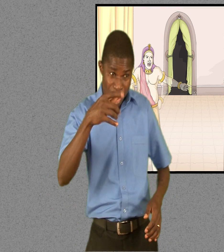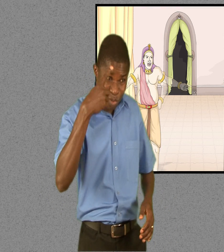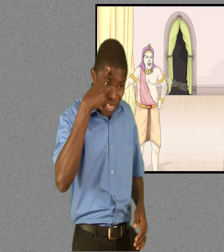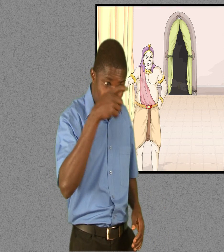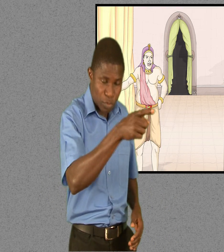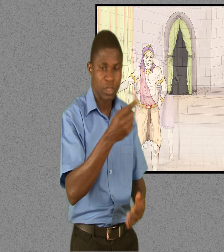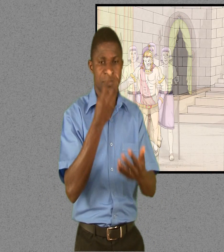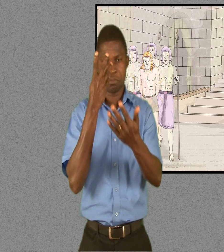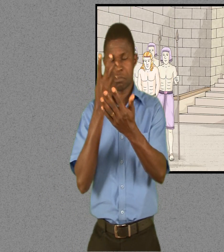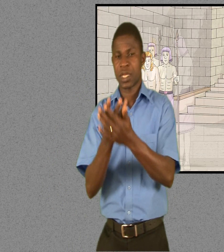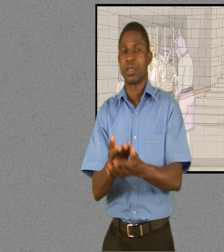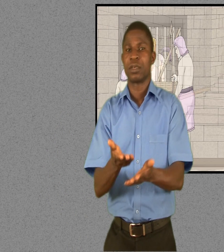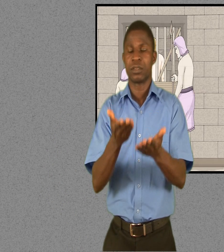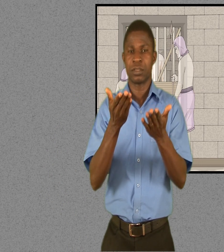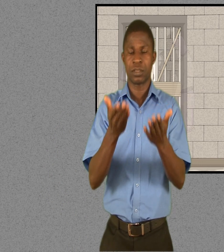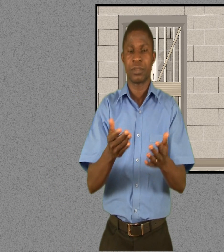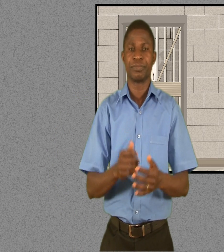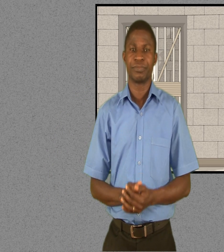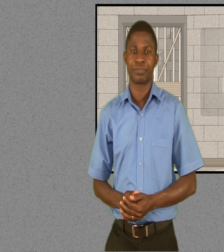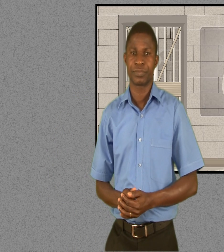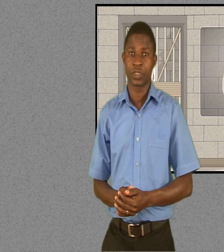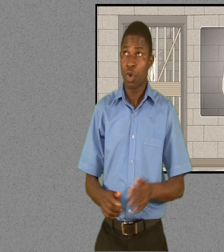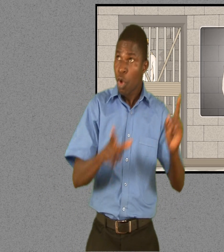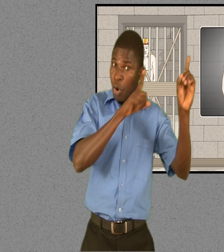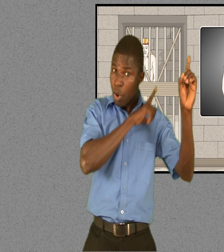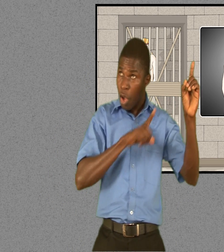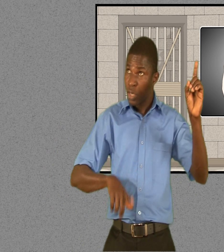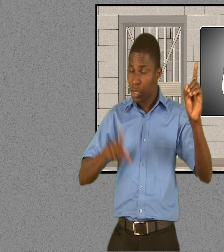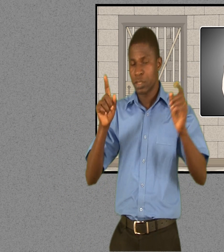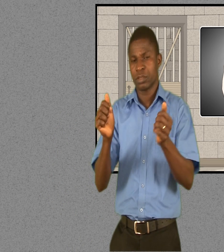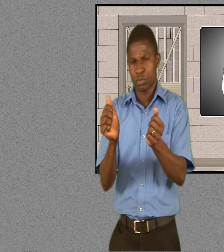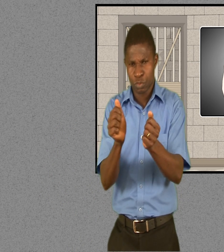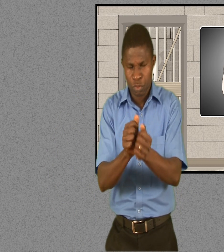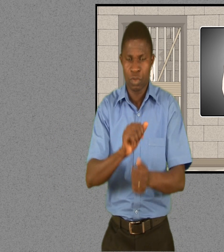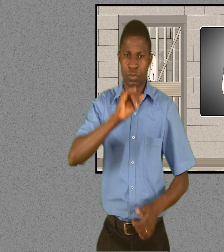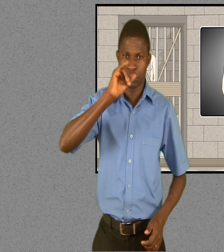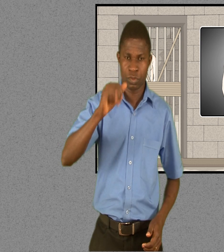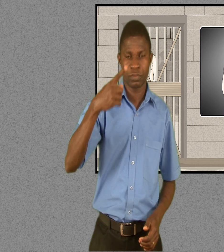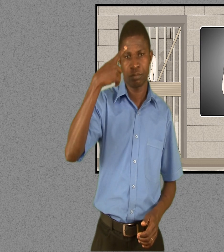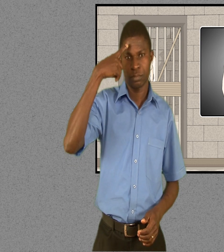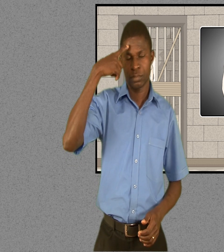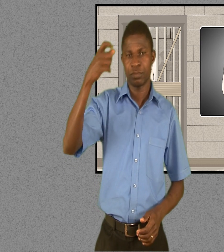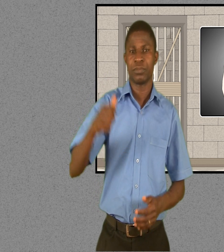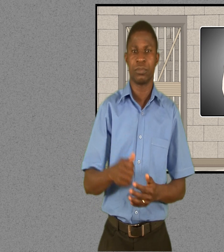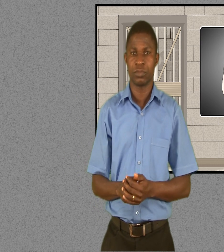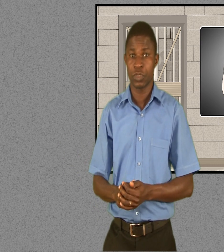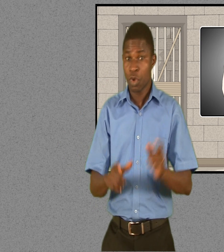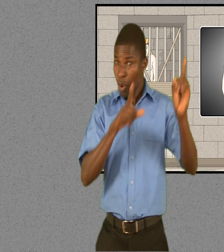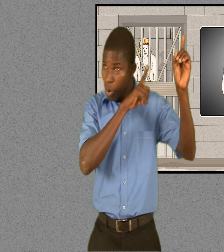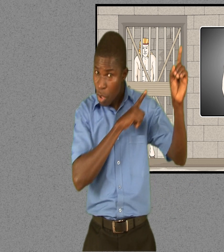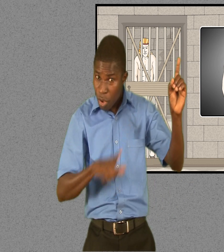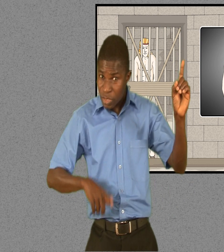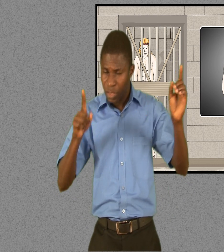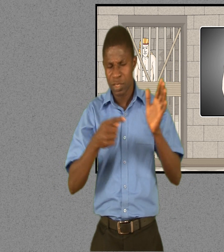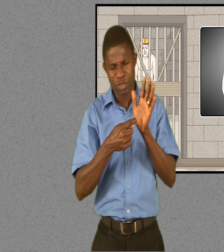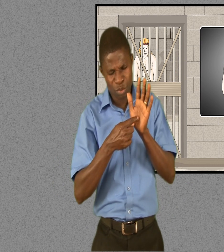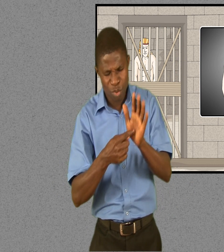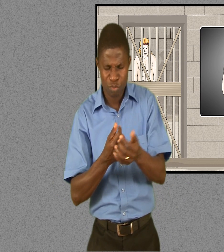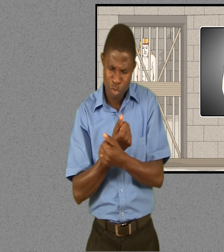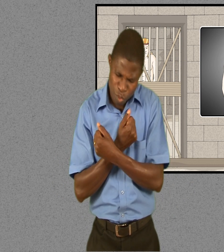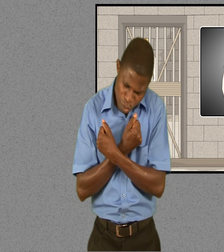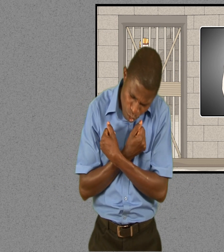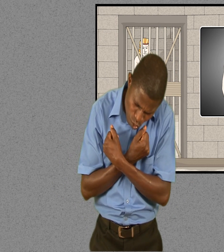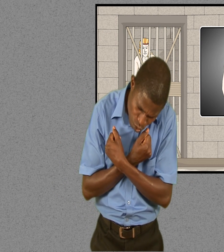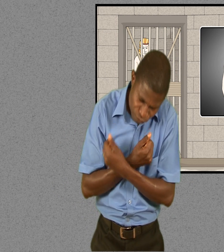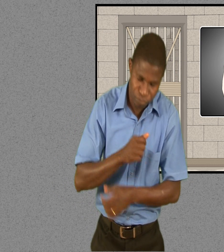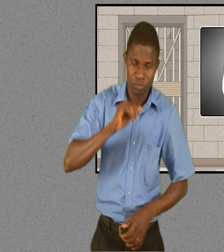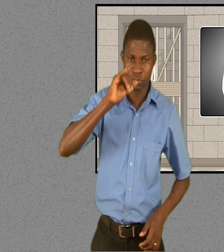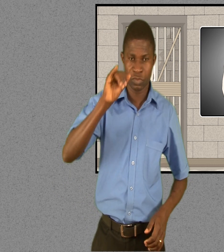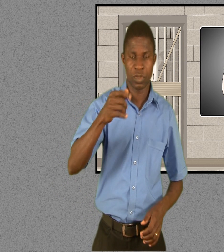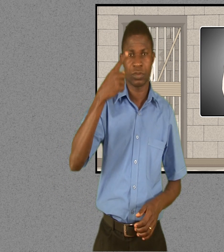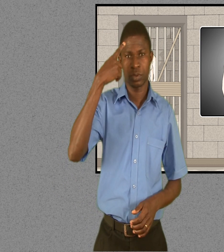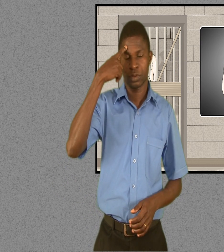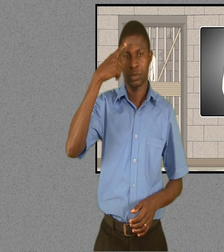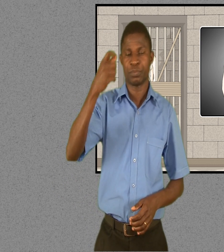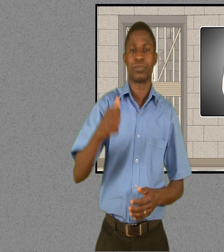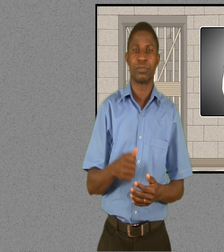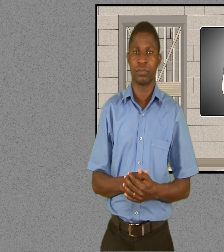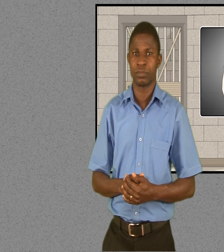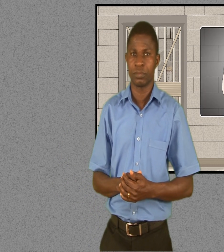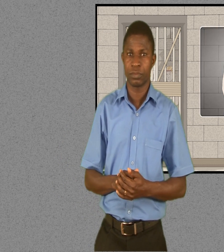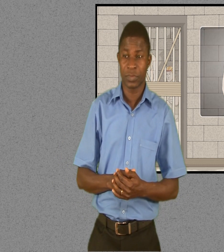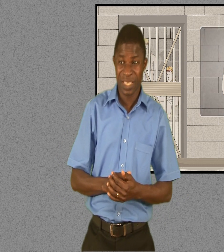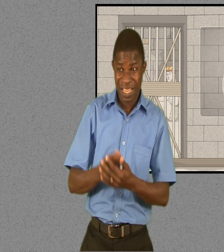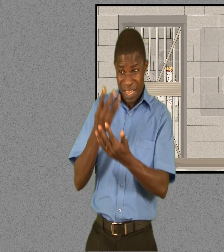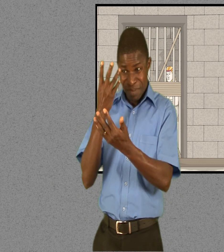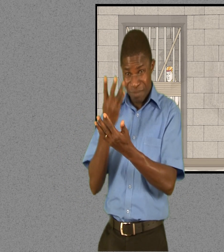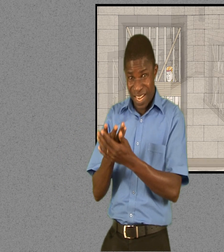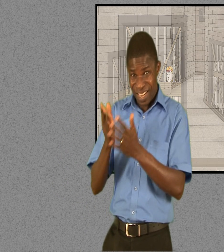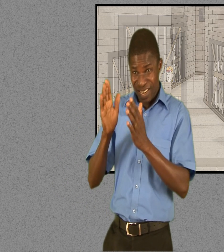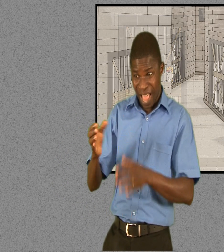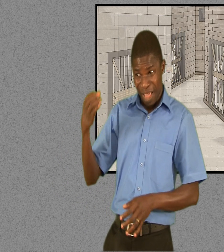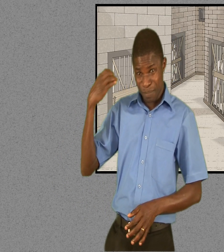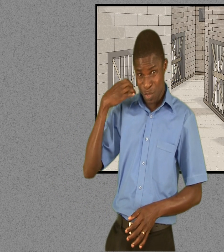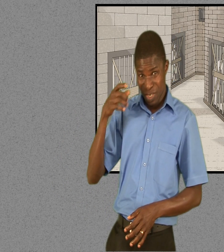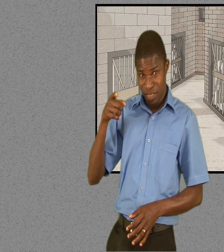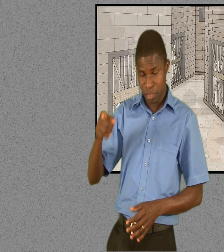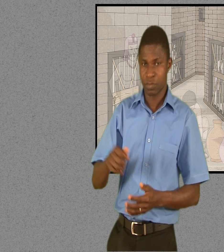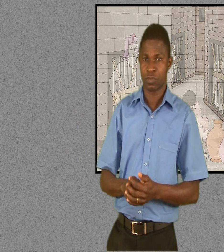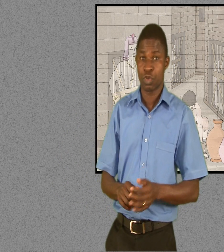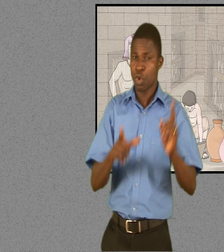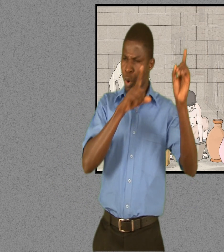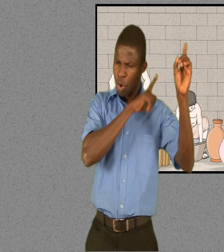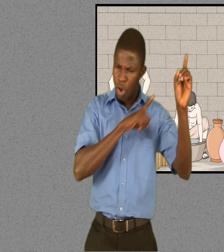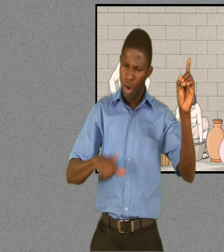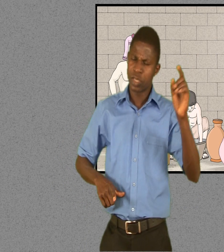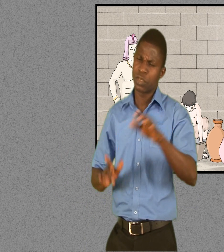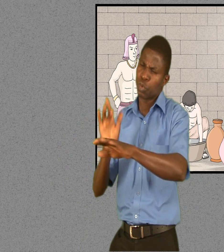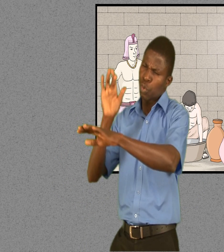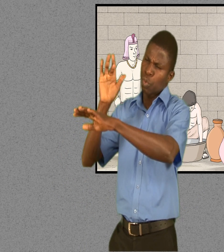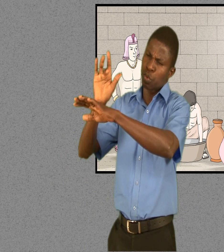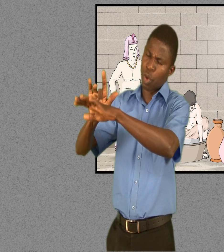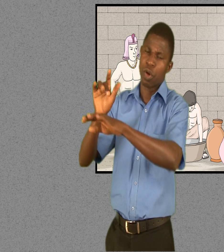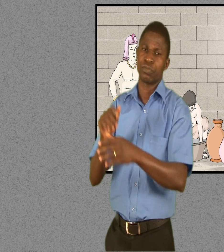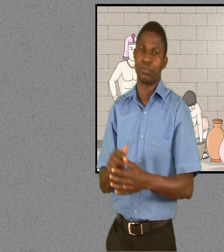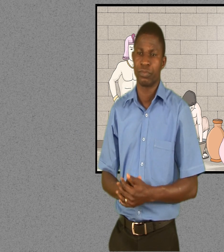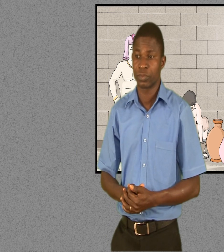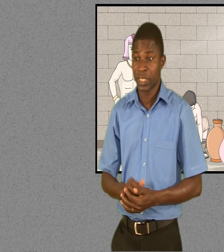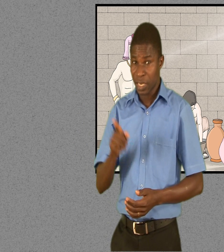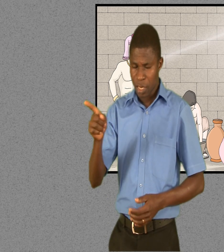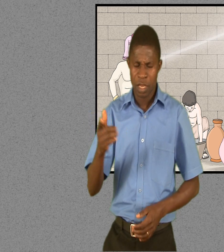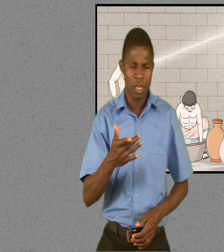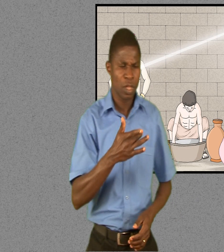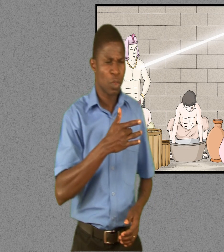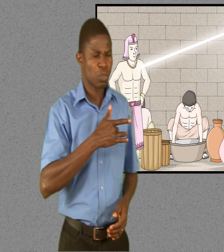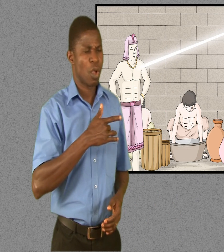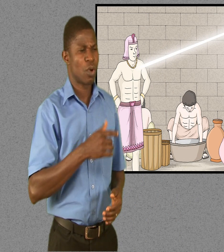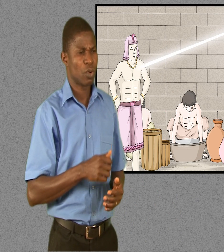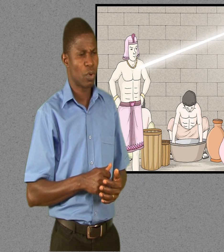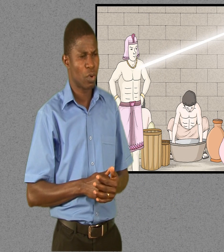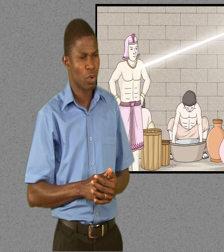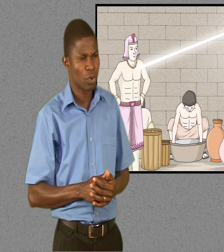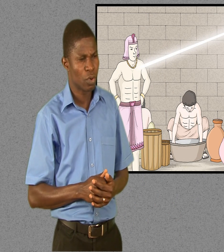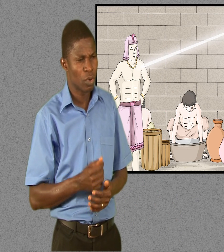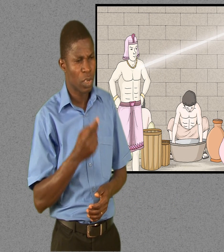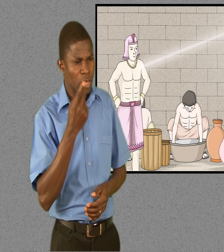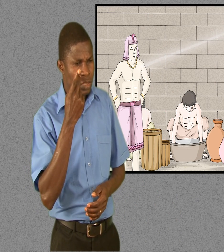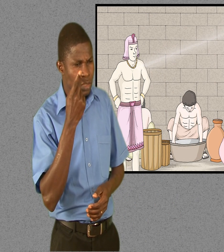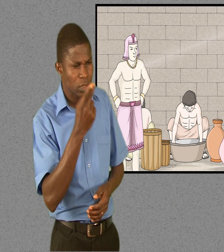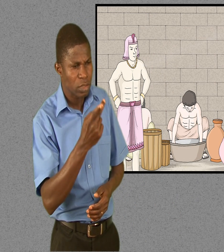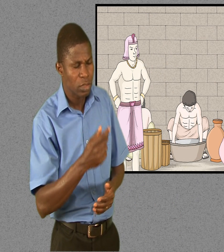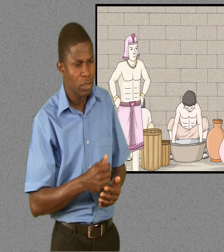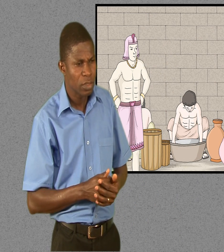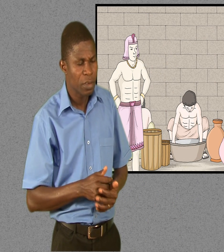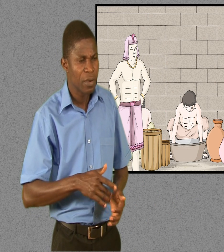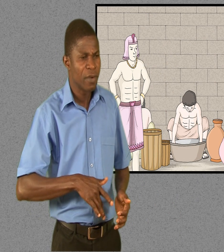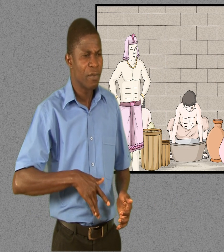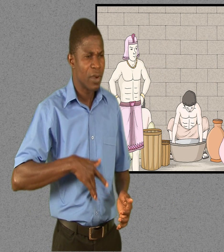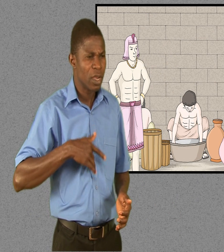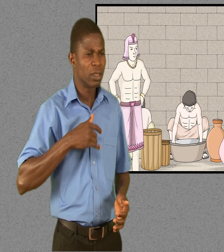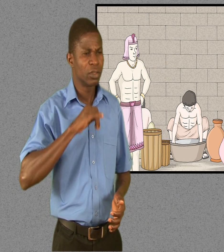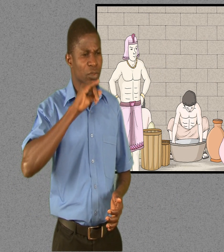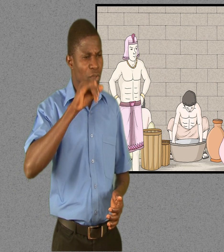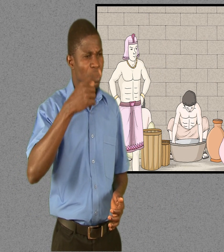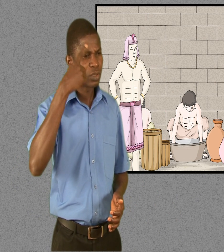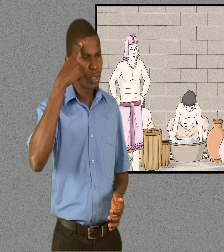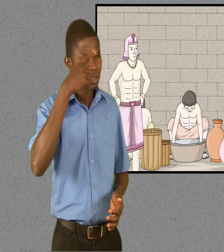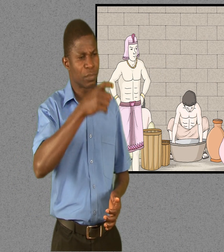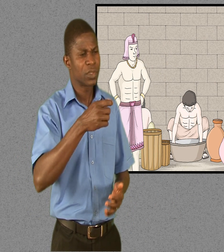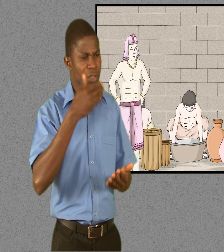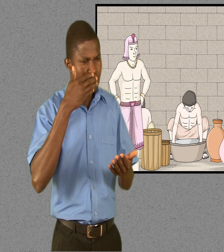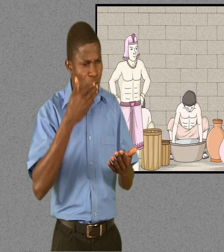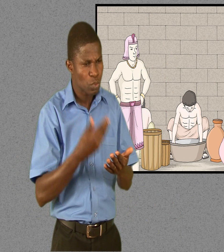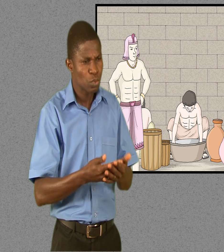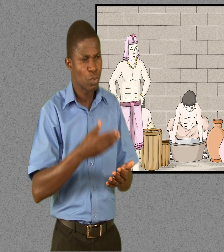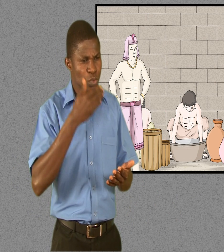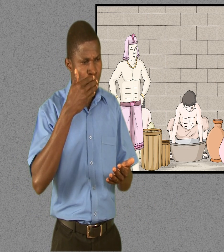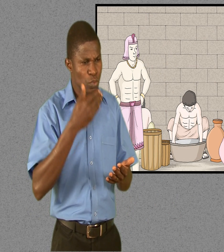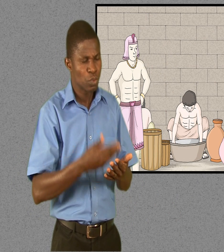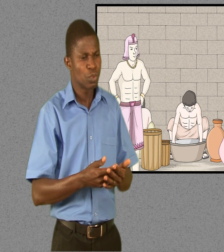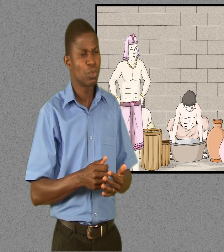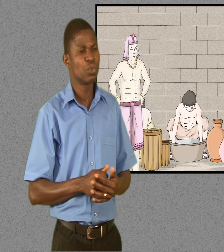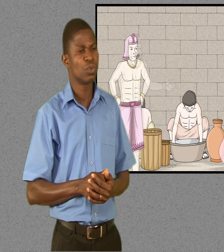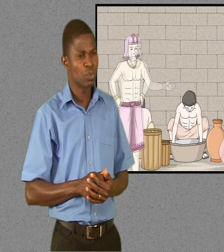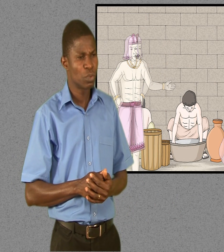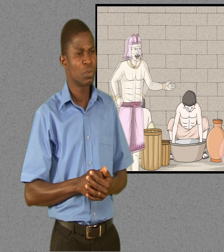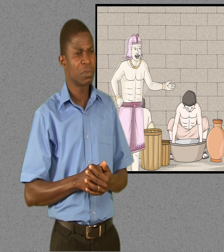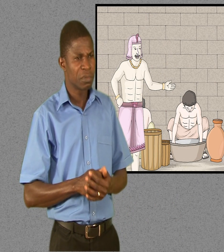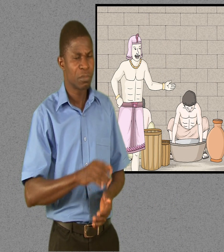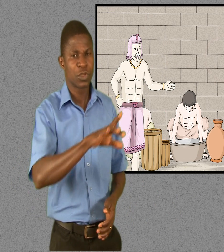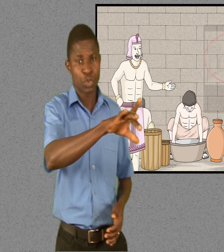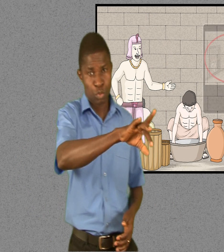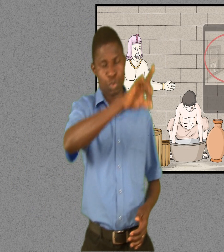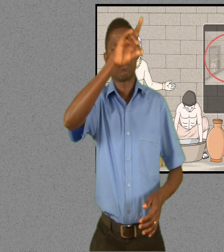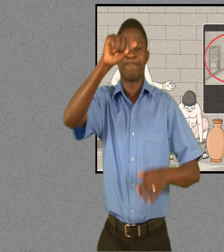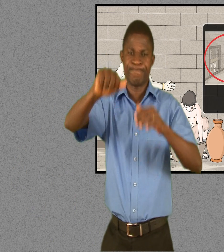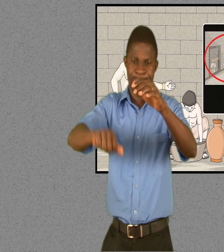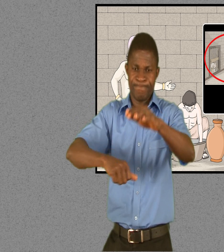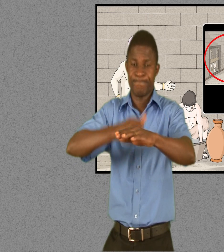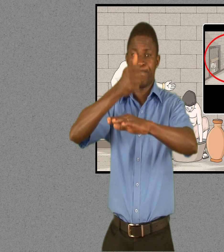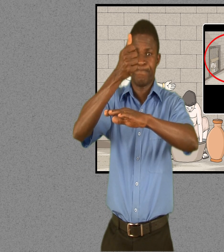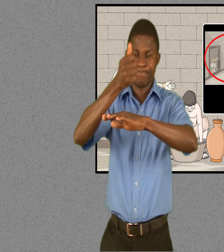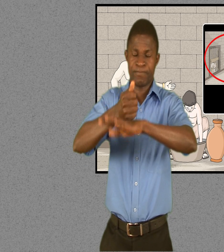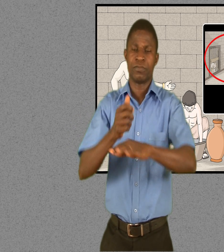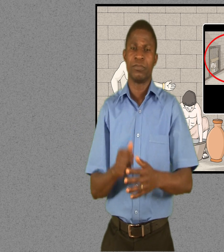While Joseph was there in the prison, the LORD was with him and extended kindness to him, granting him favor in the eyes of the prison warden.